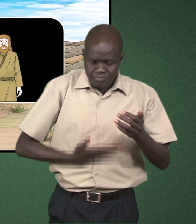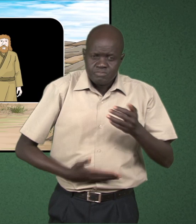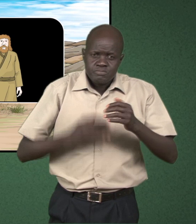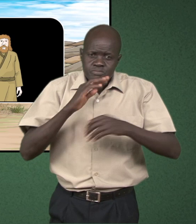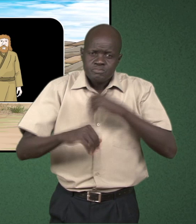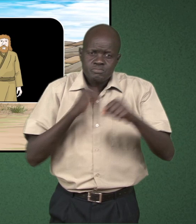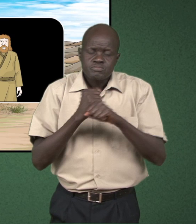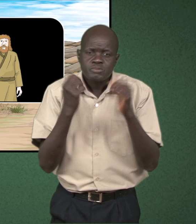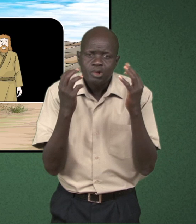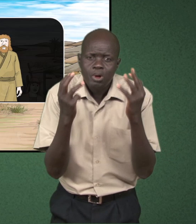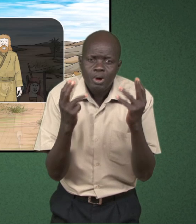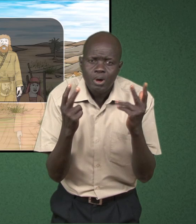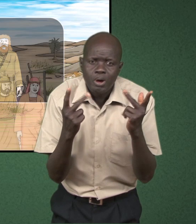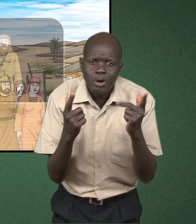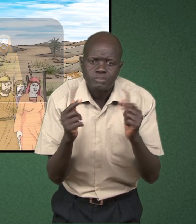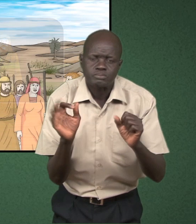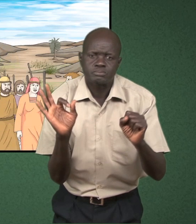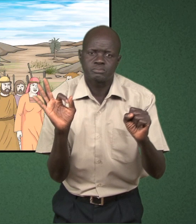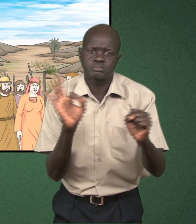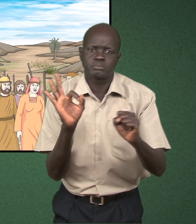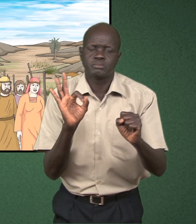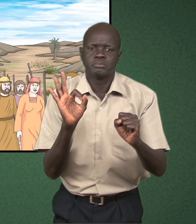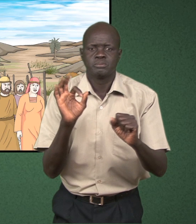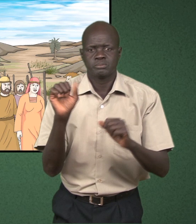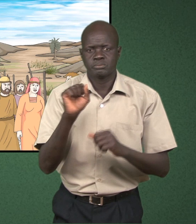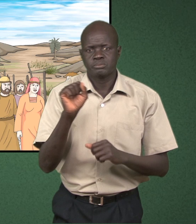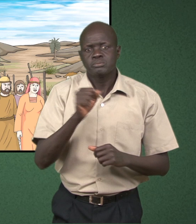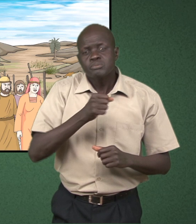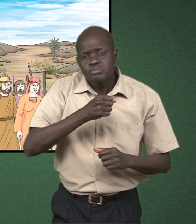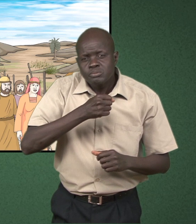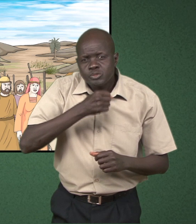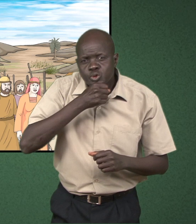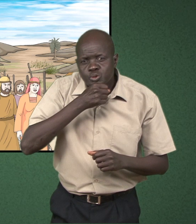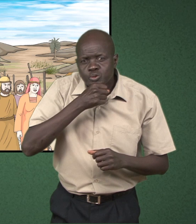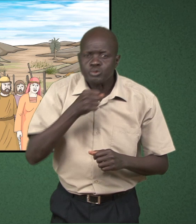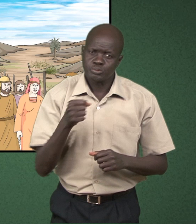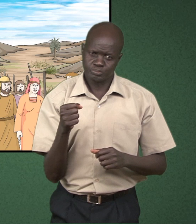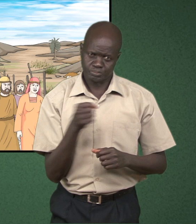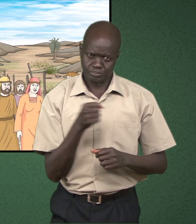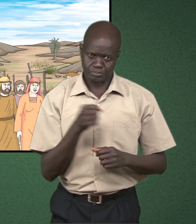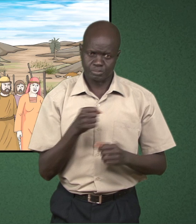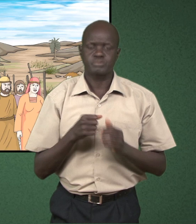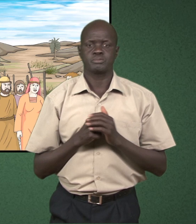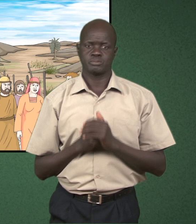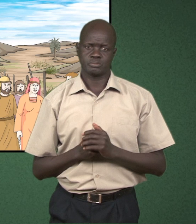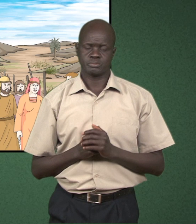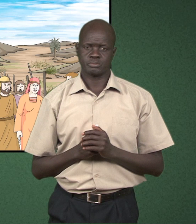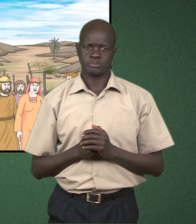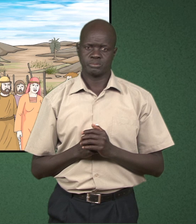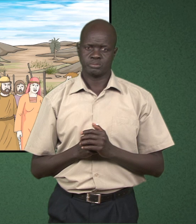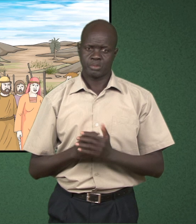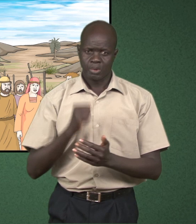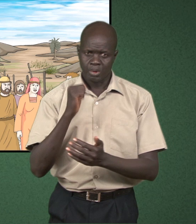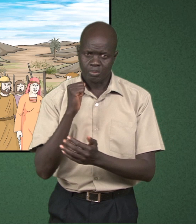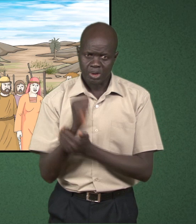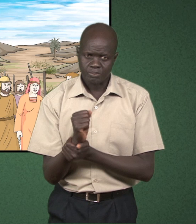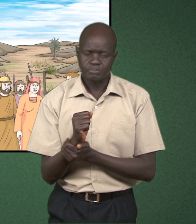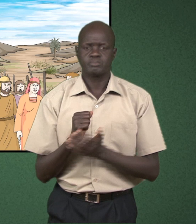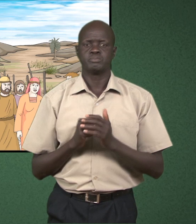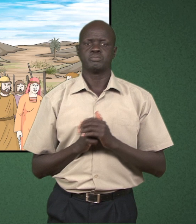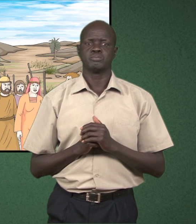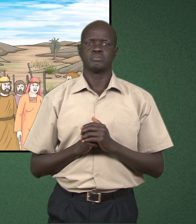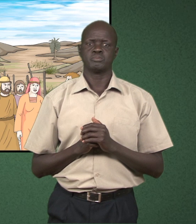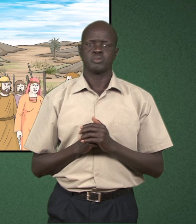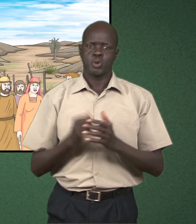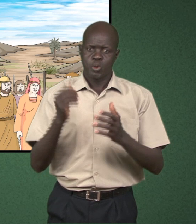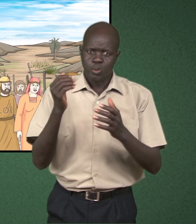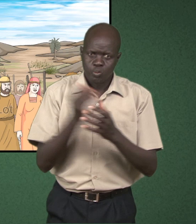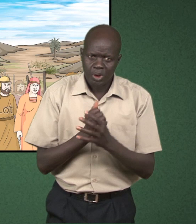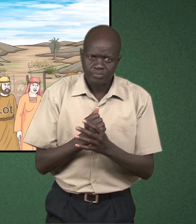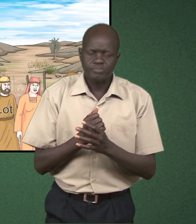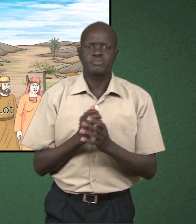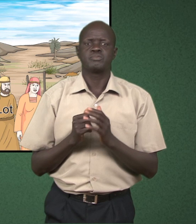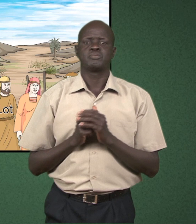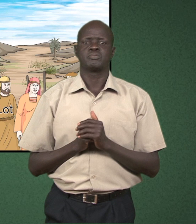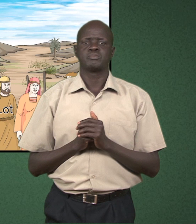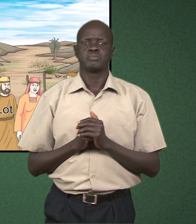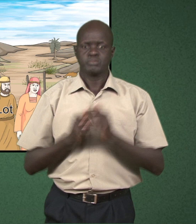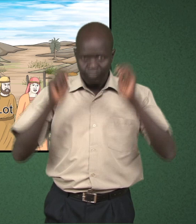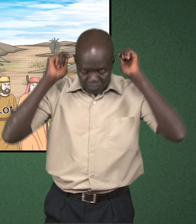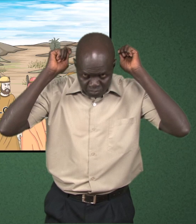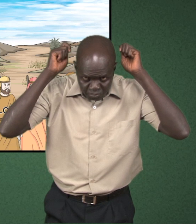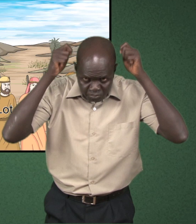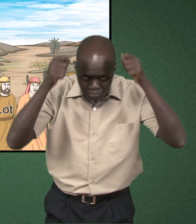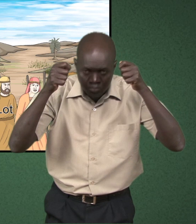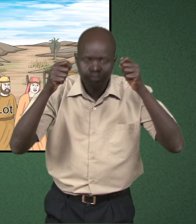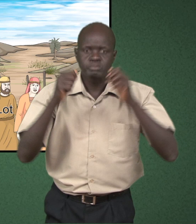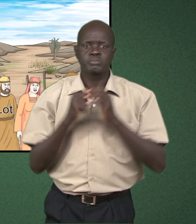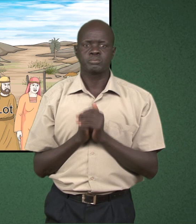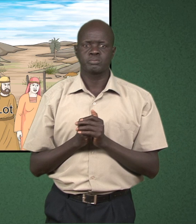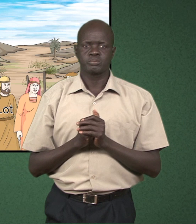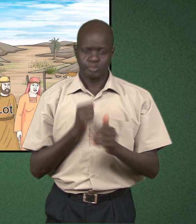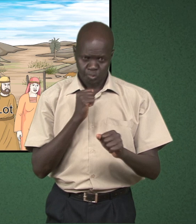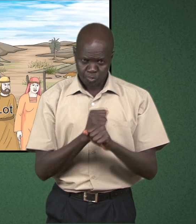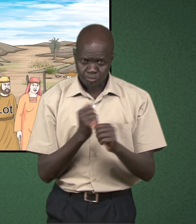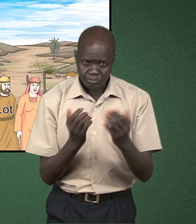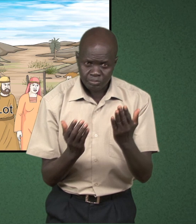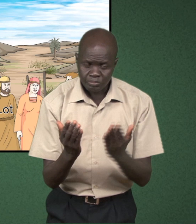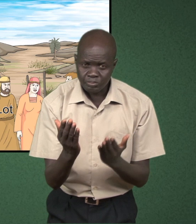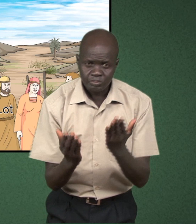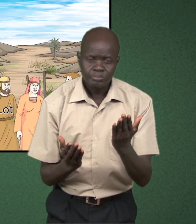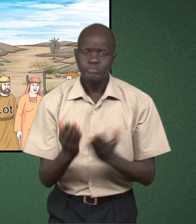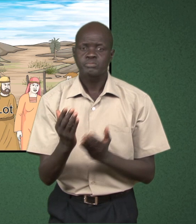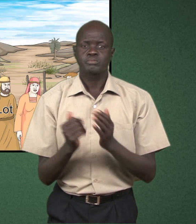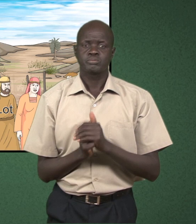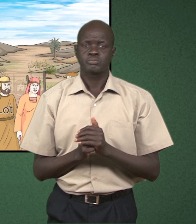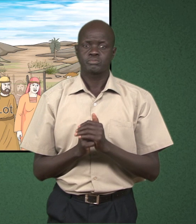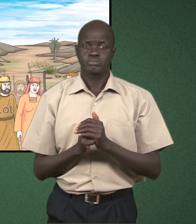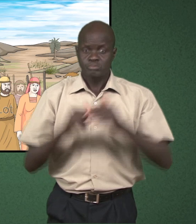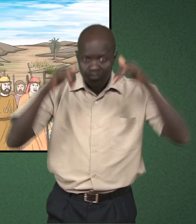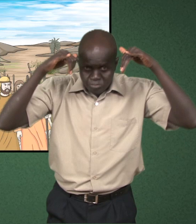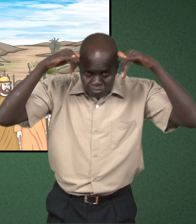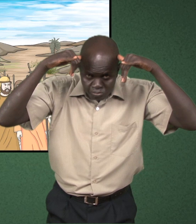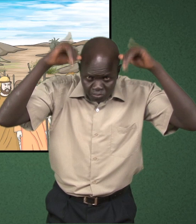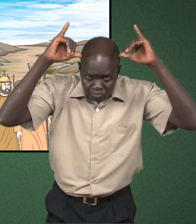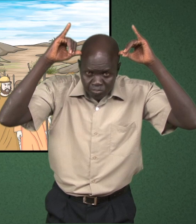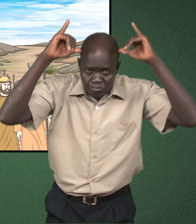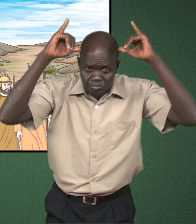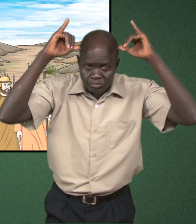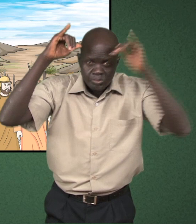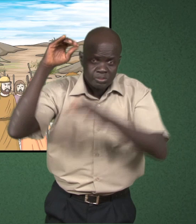Abram was seventy-five years old when he left Haran.